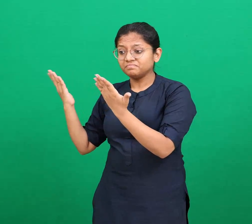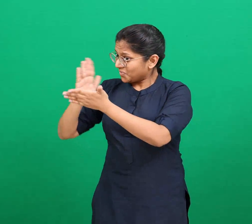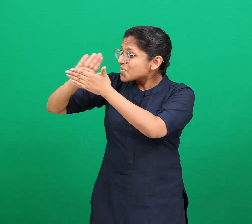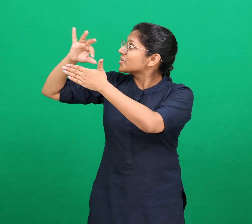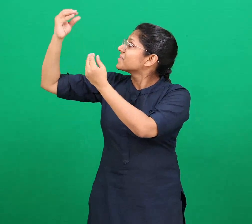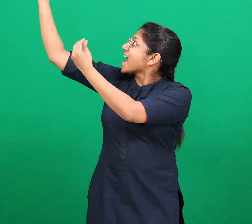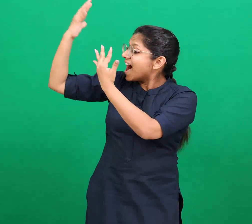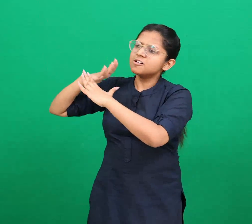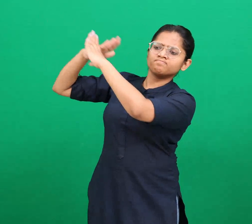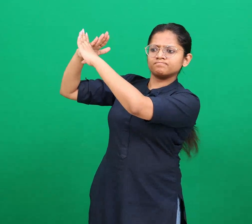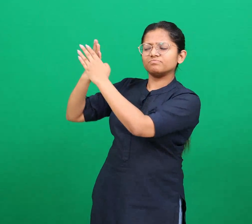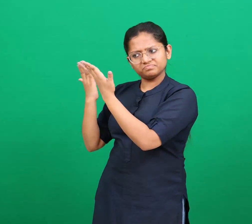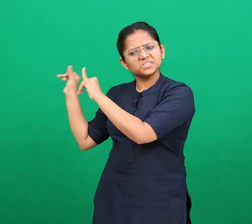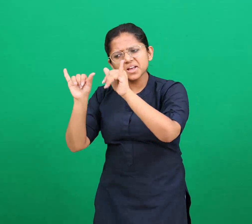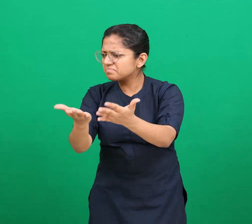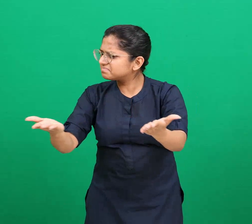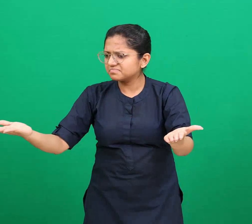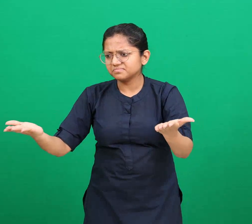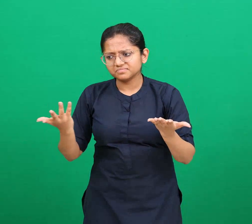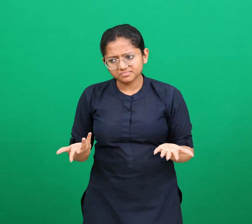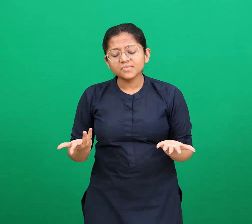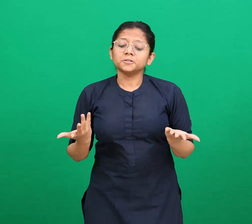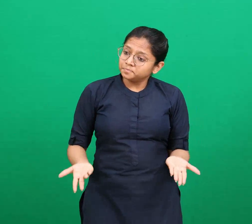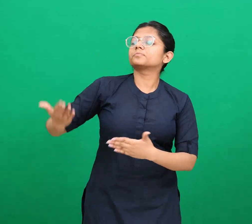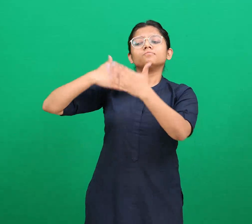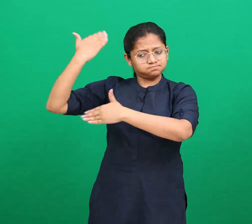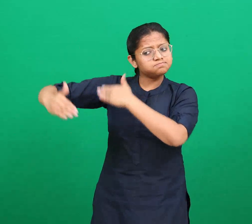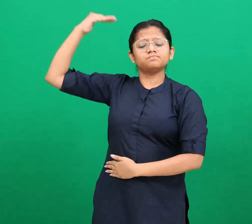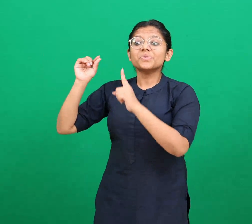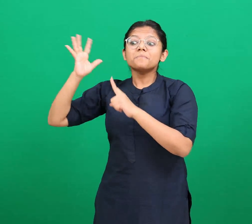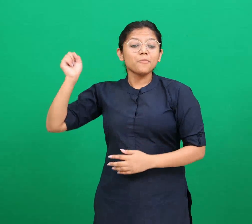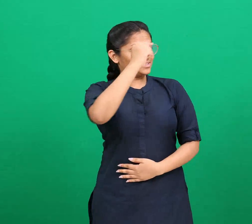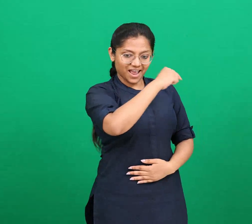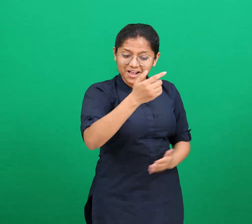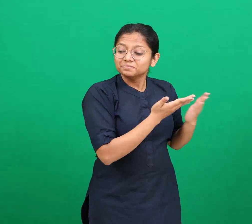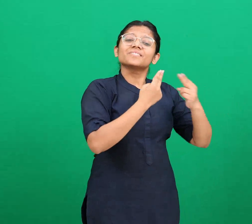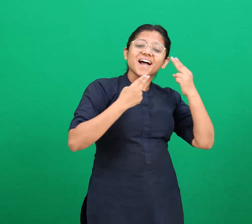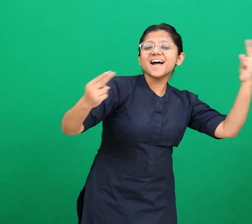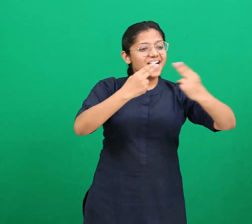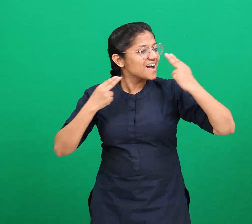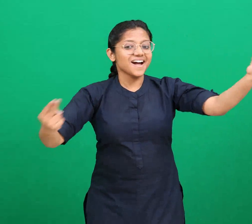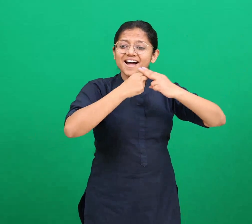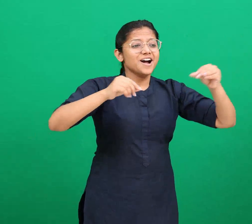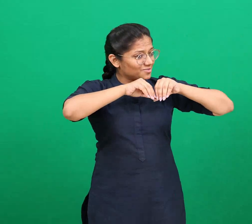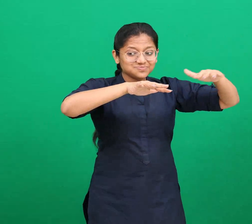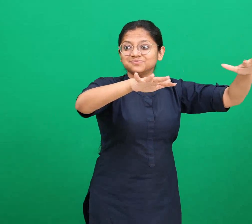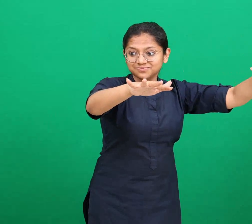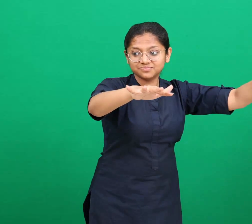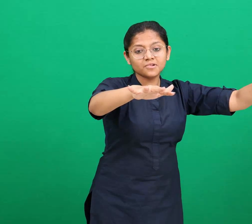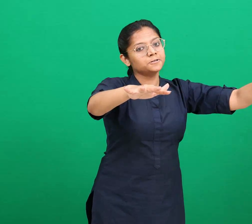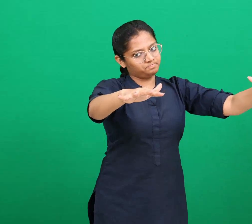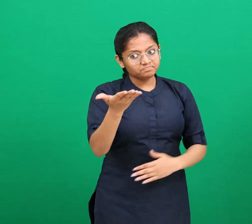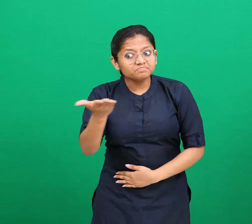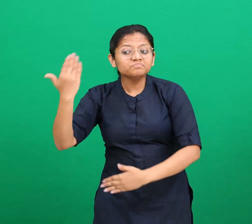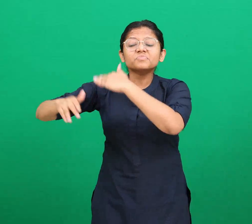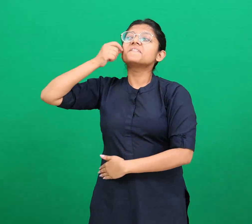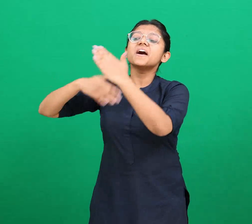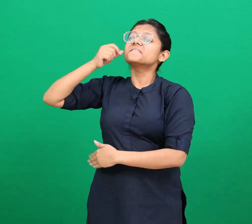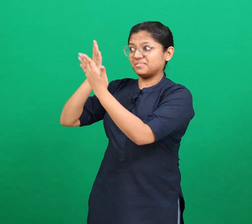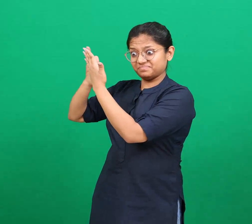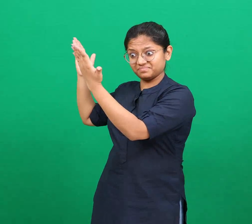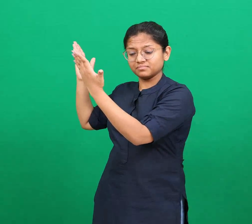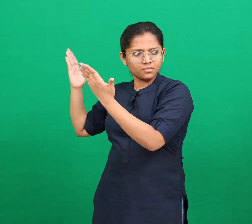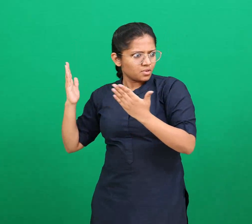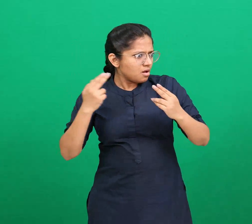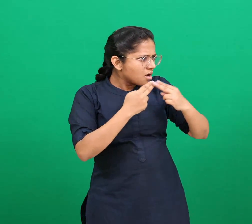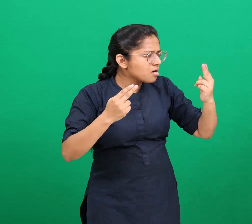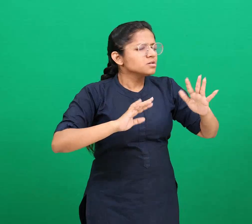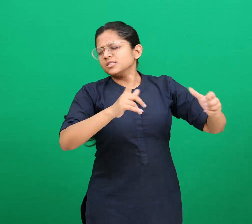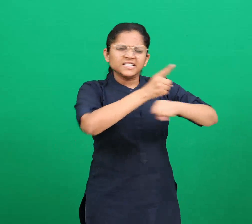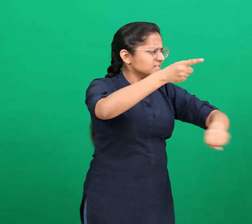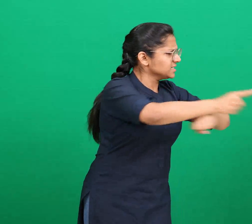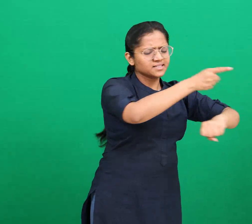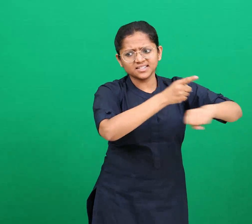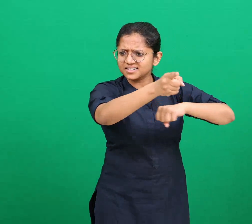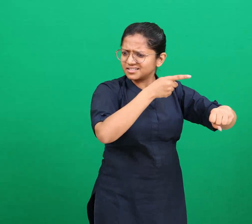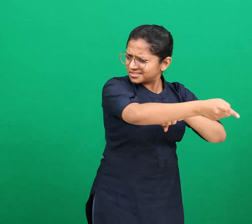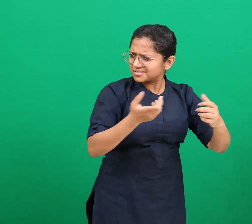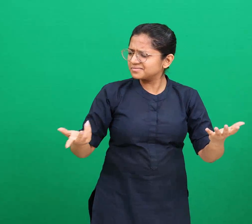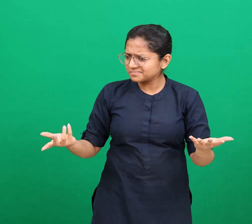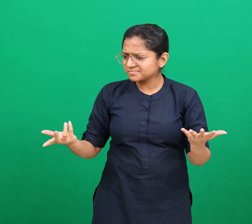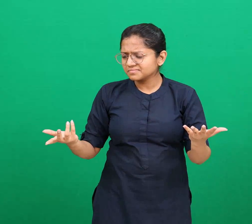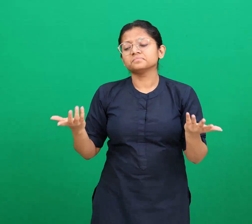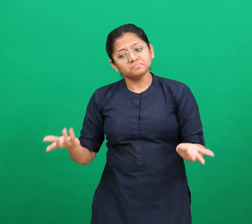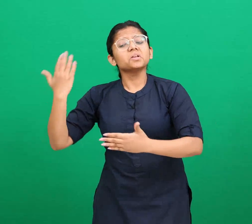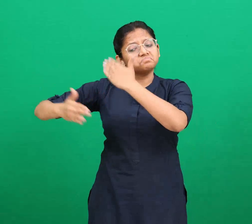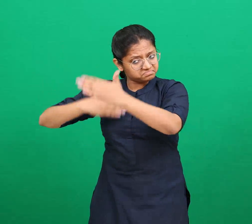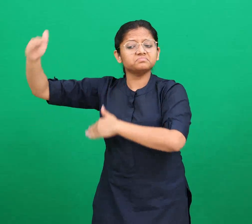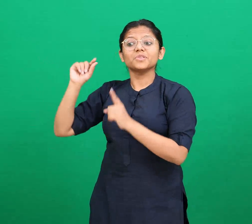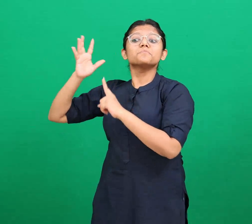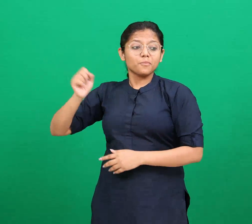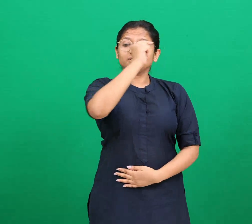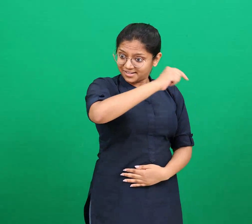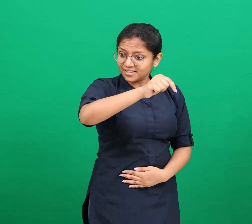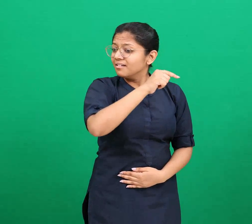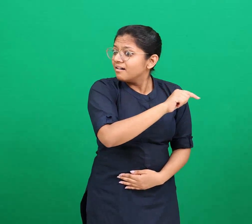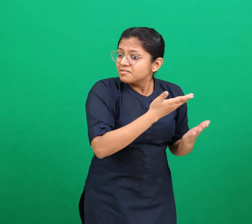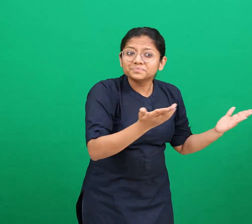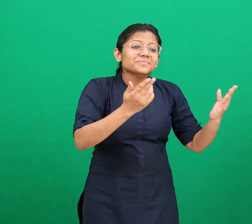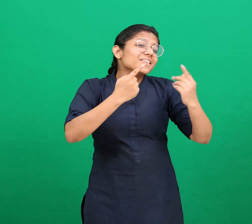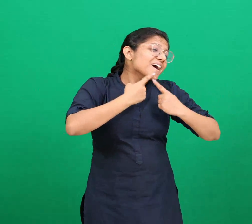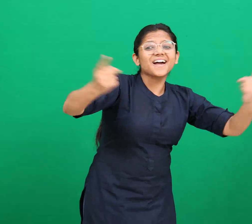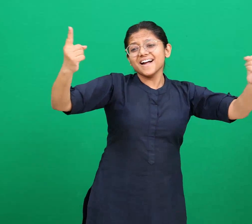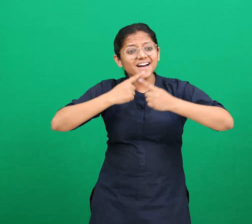Which of the prophets did your fathers fail to persecute?